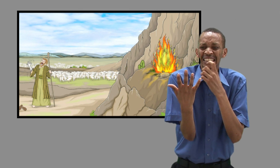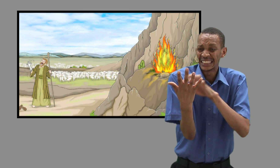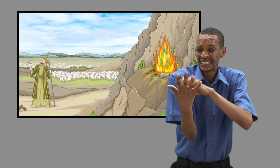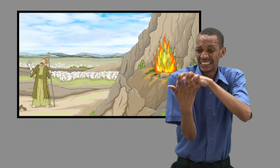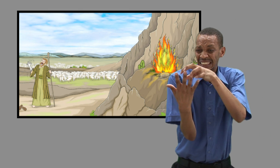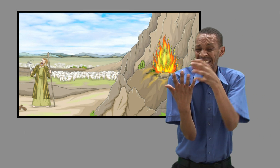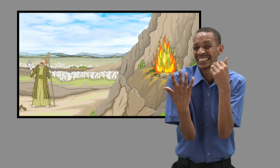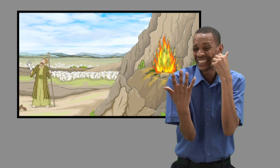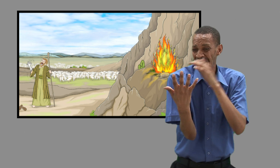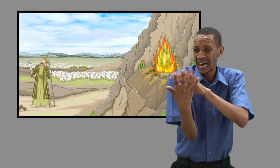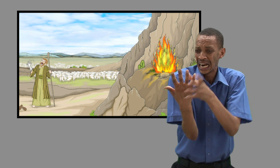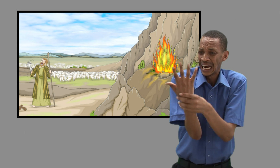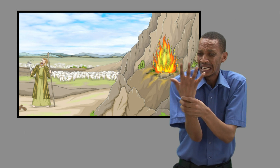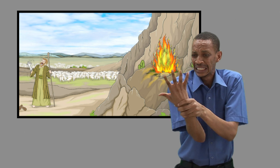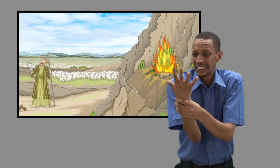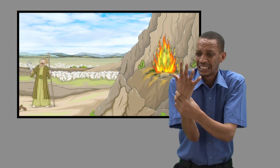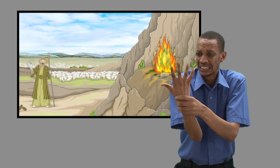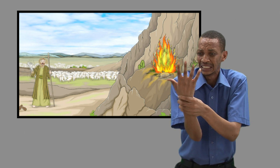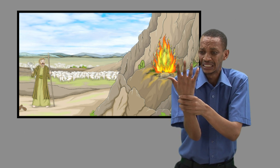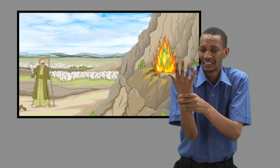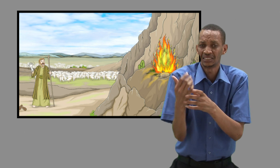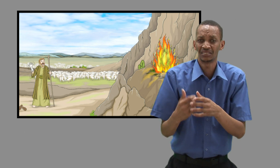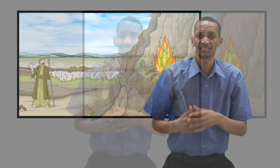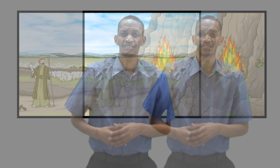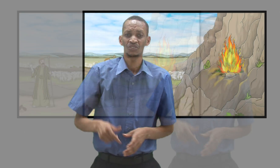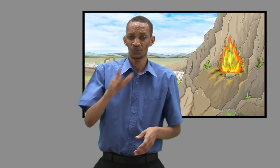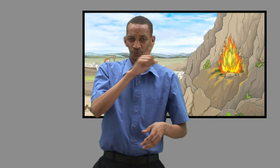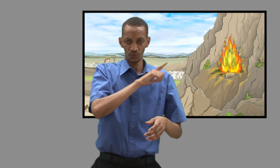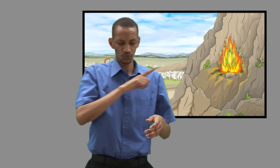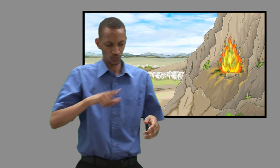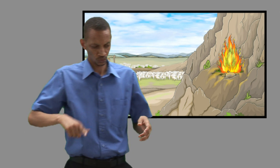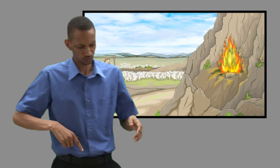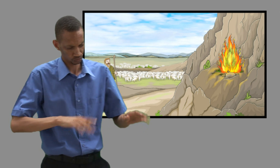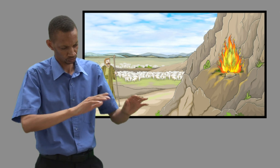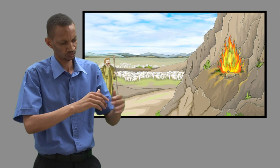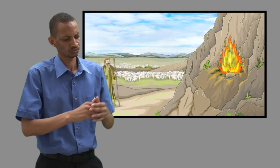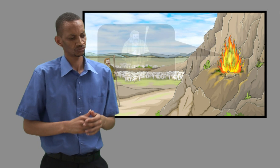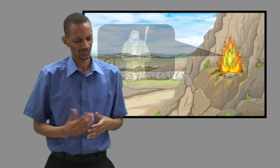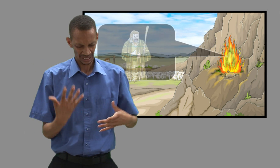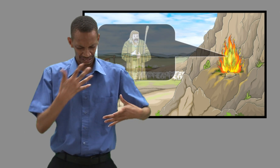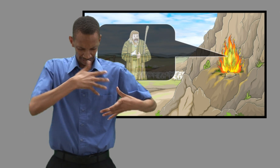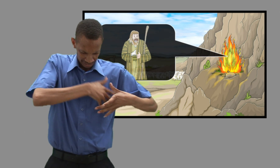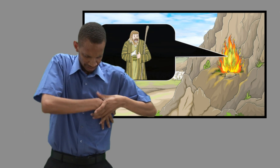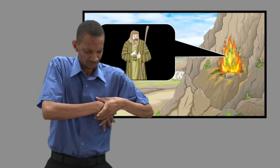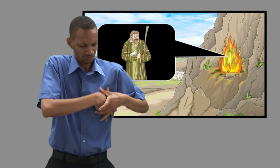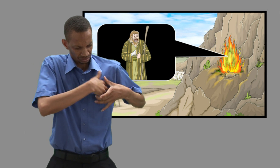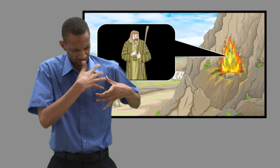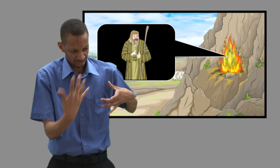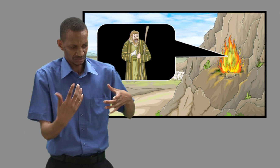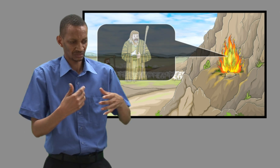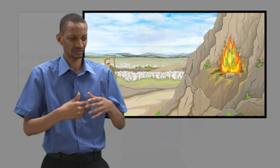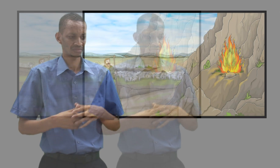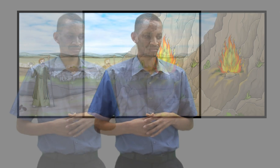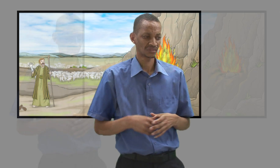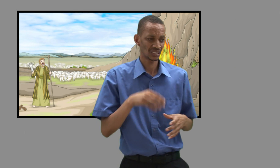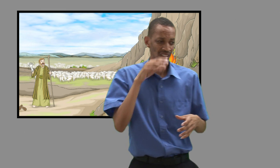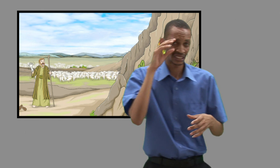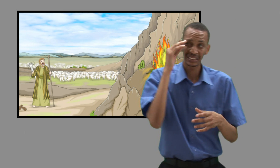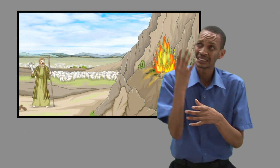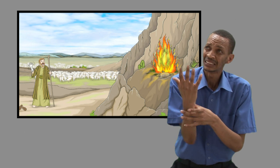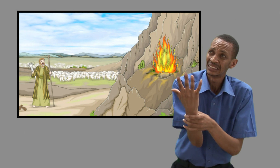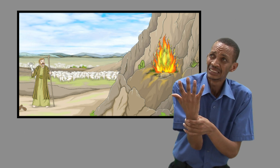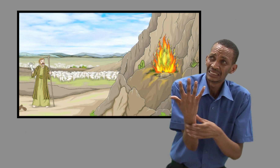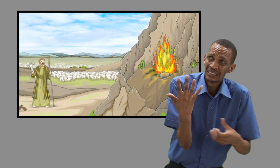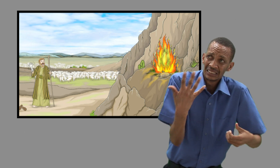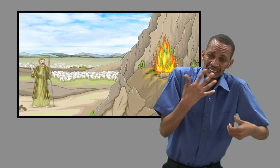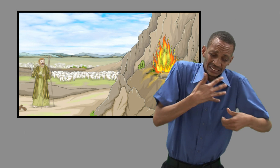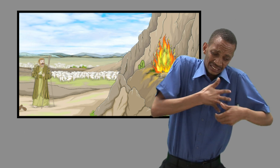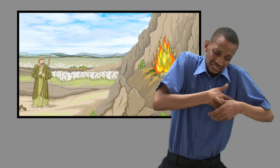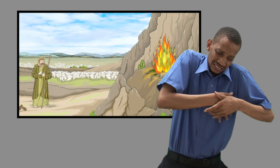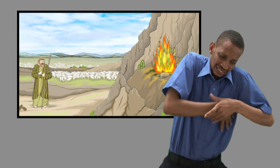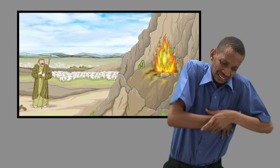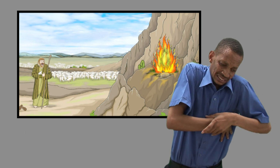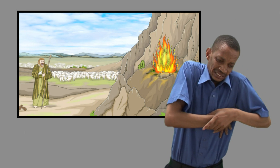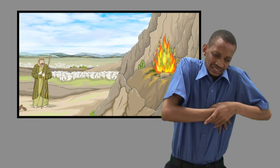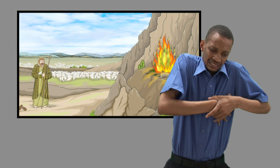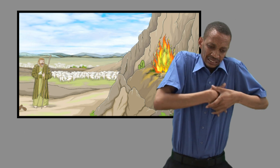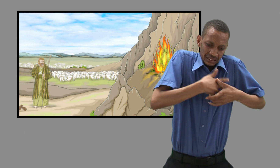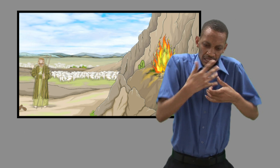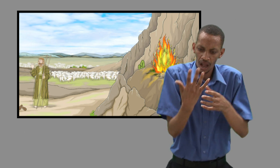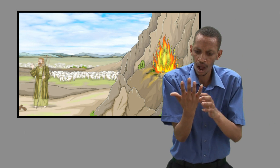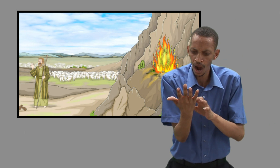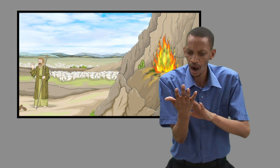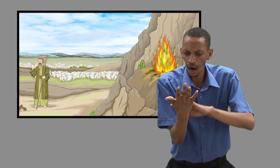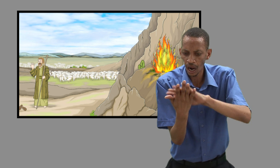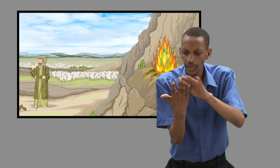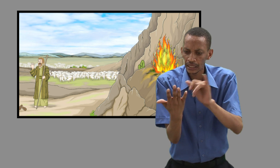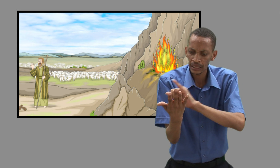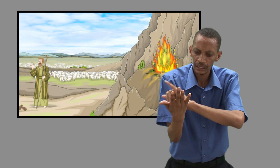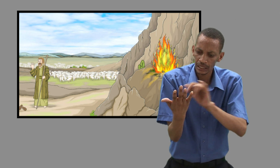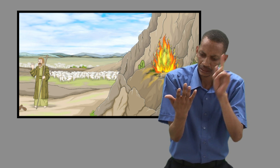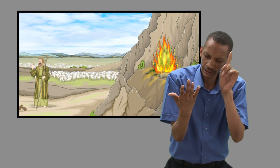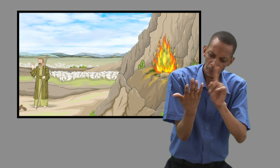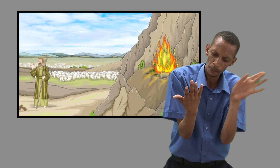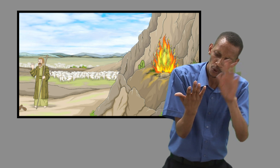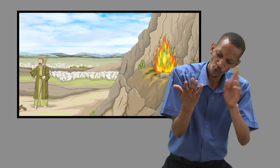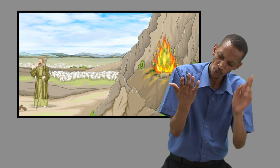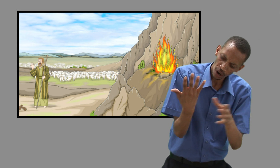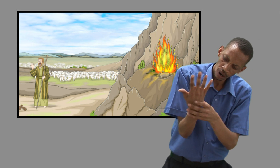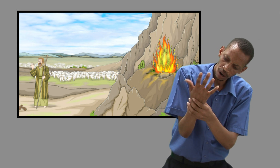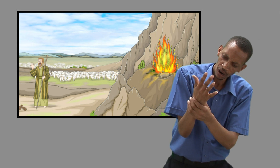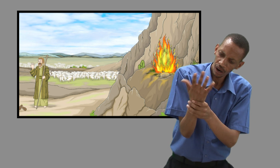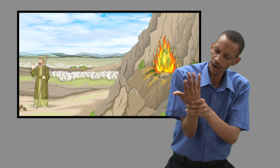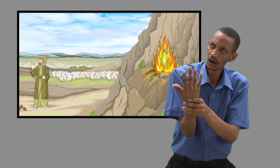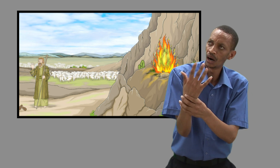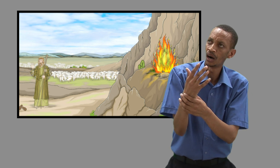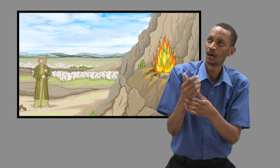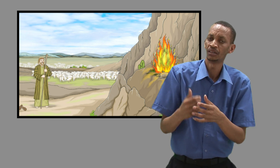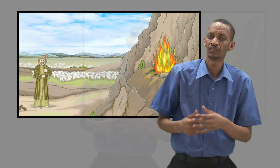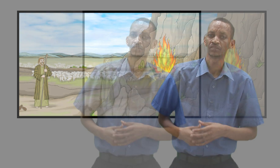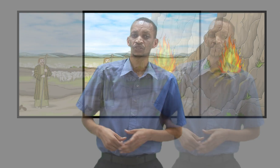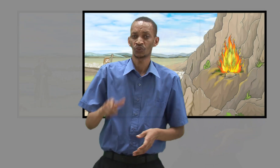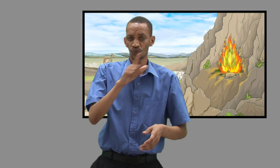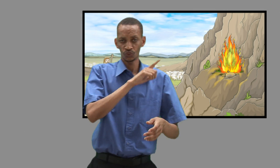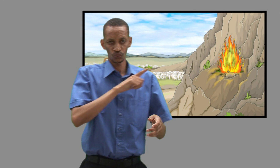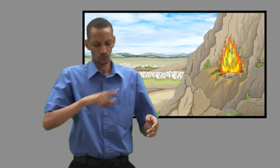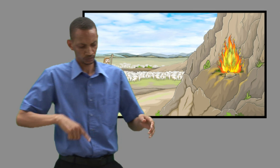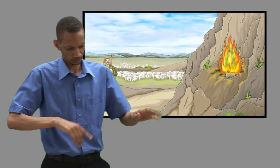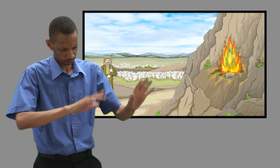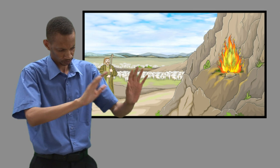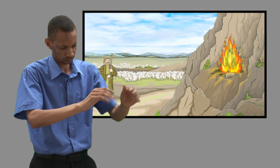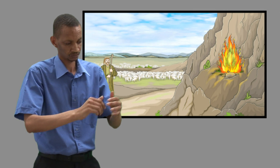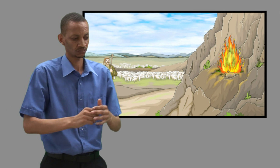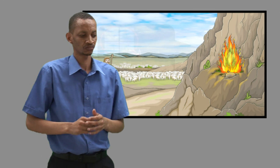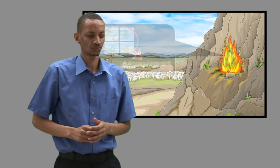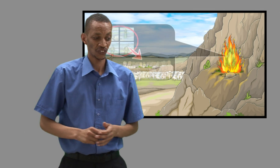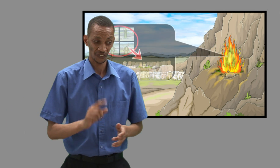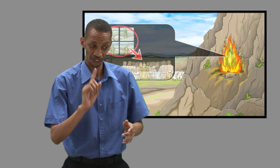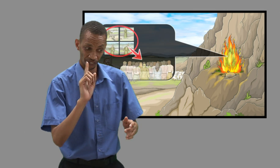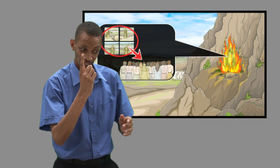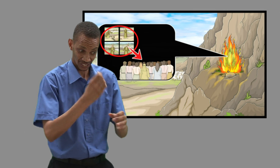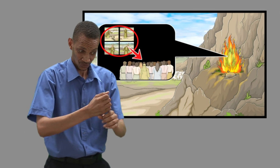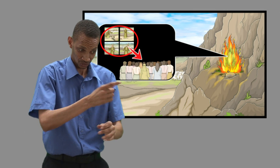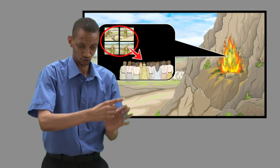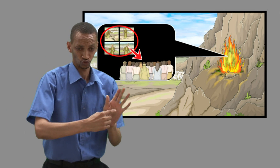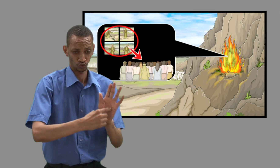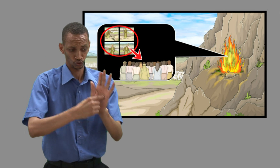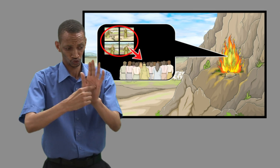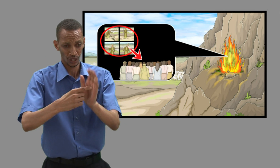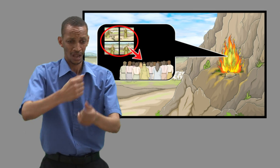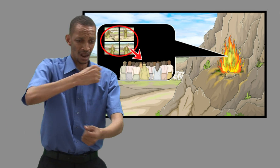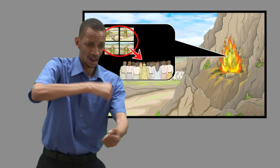“Put your hand back inside your cloak,” said the LORD. So Moses put his hand back inside his cloak, and when he took it out, it was restored, like the rest of his skin.